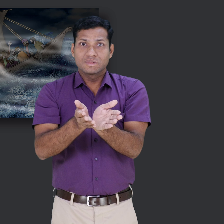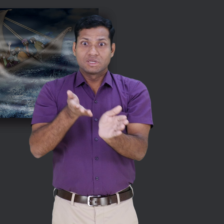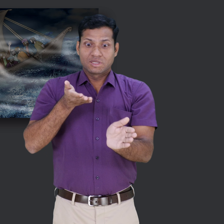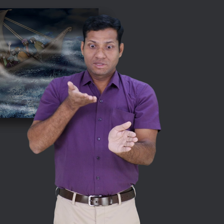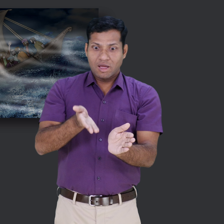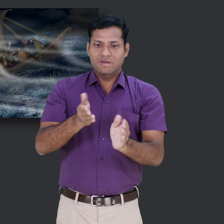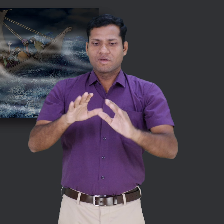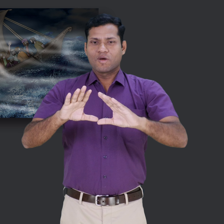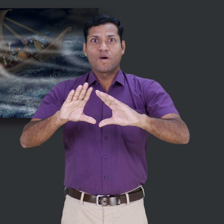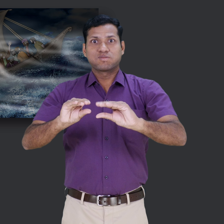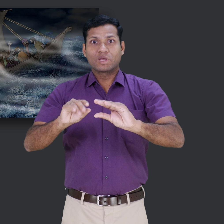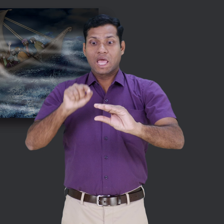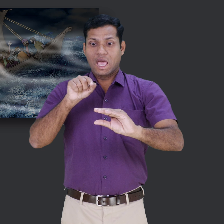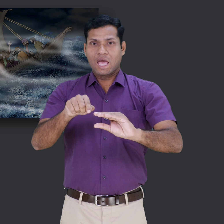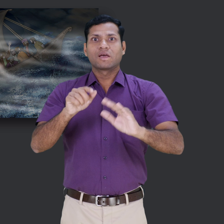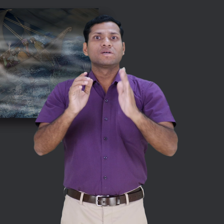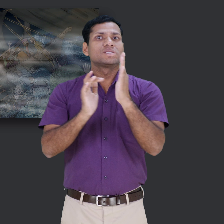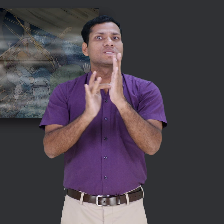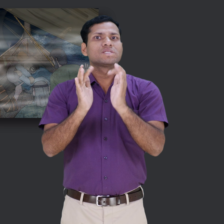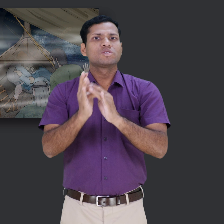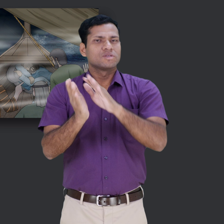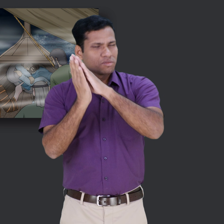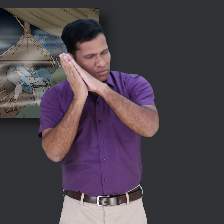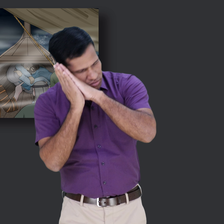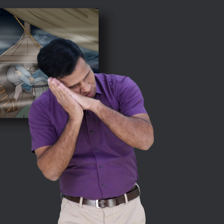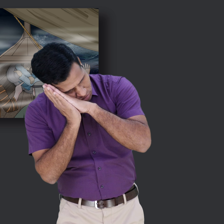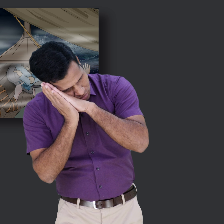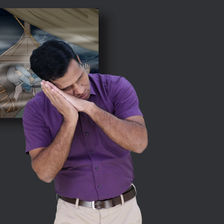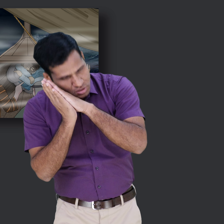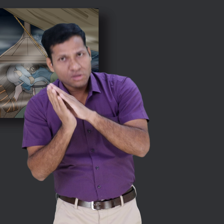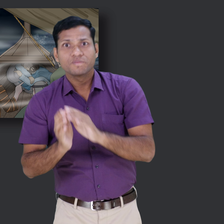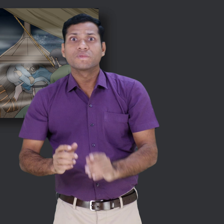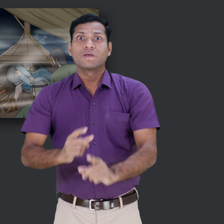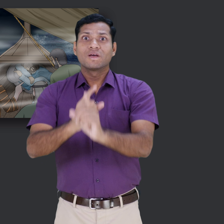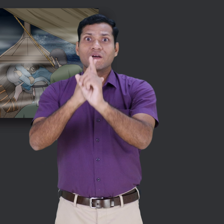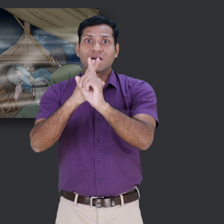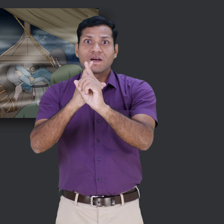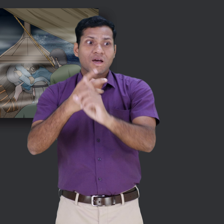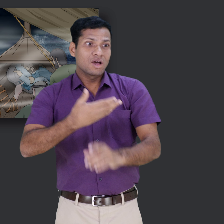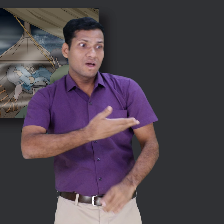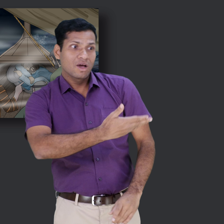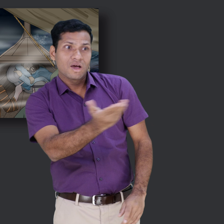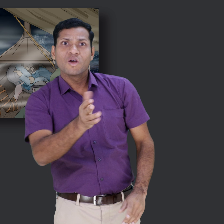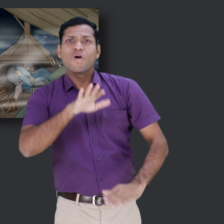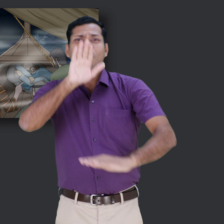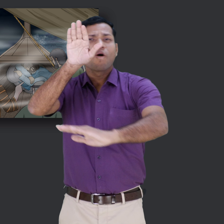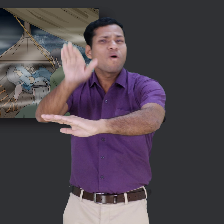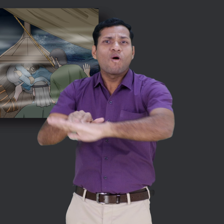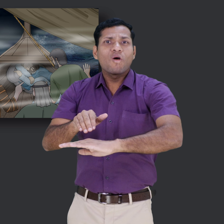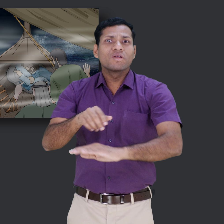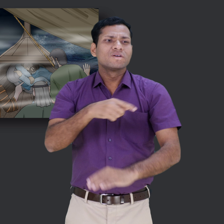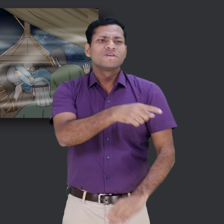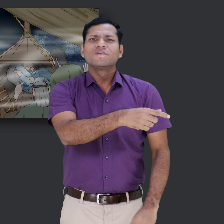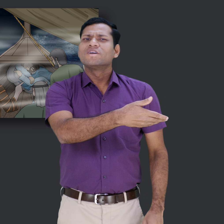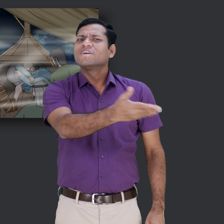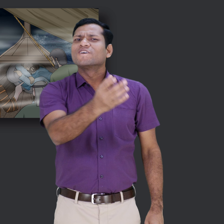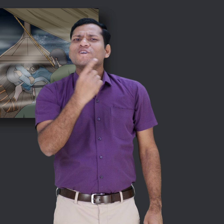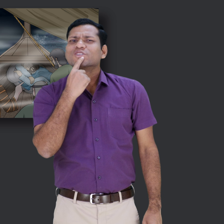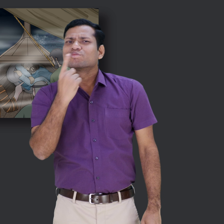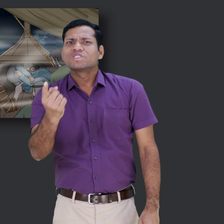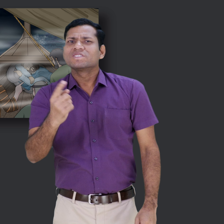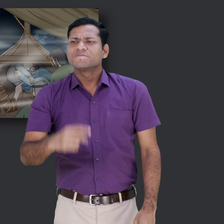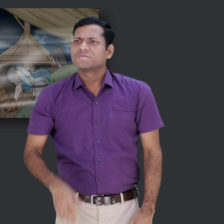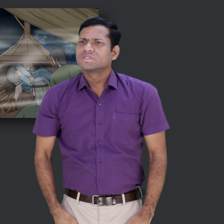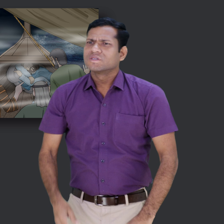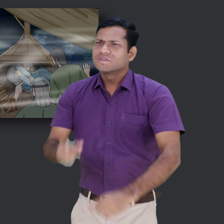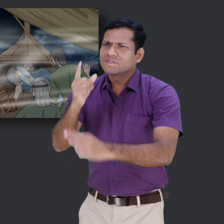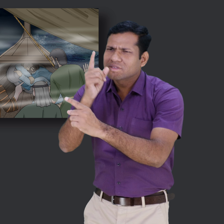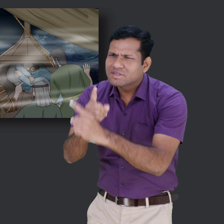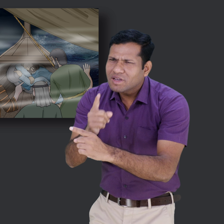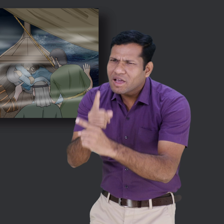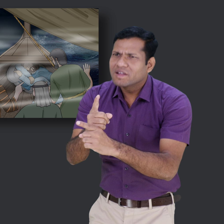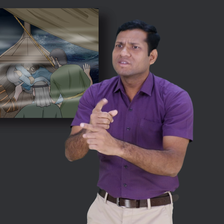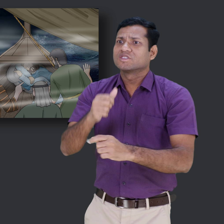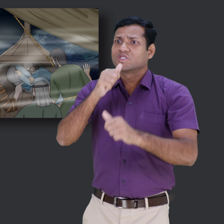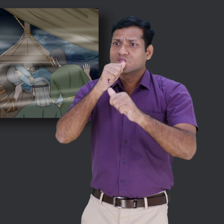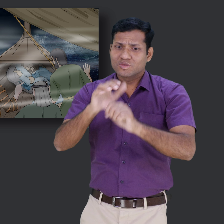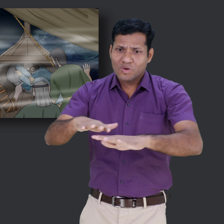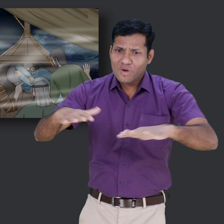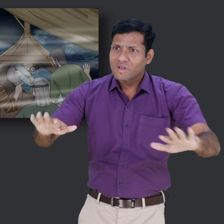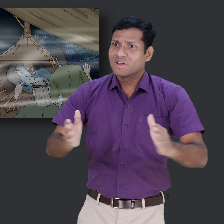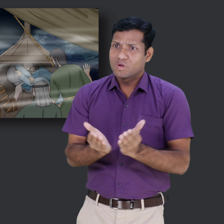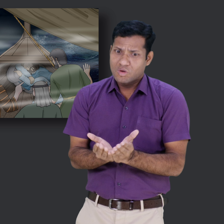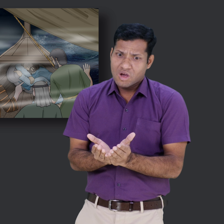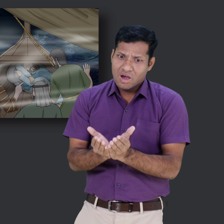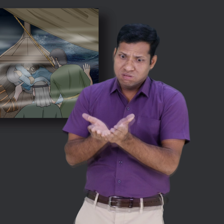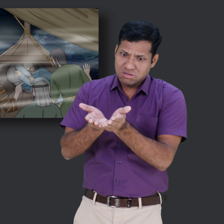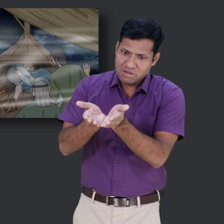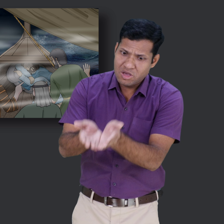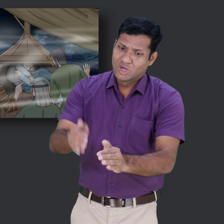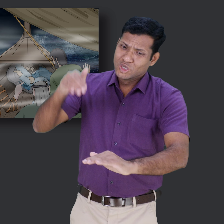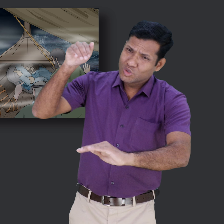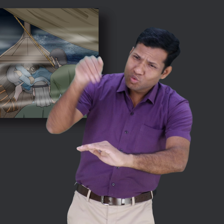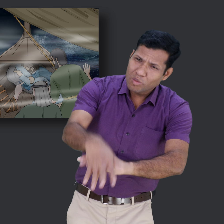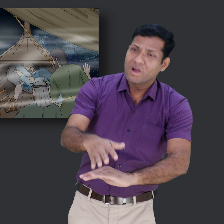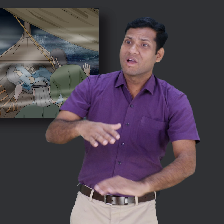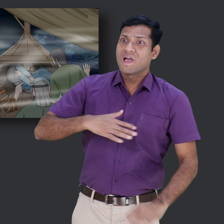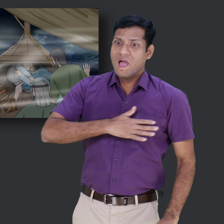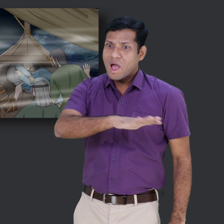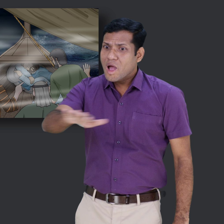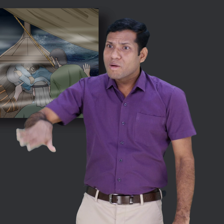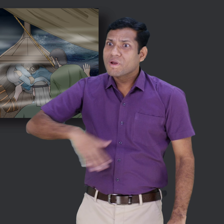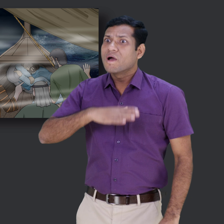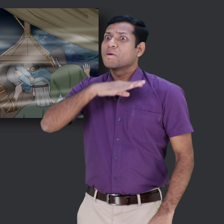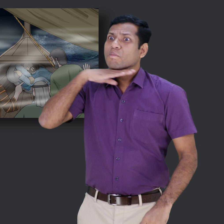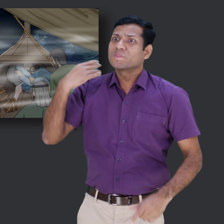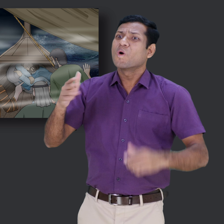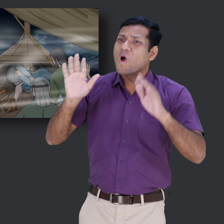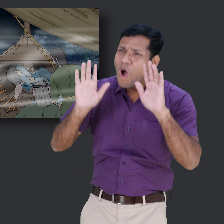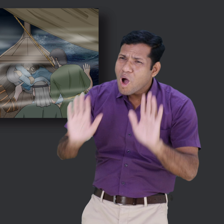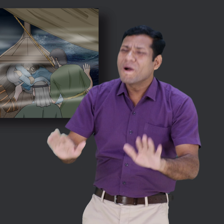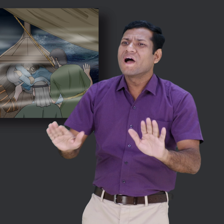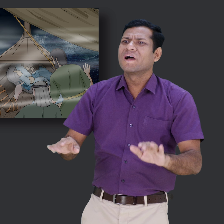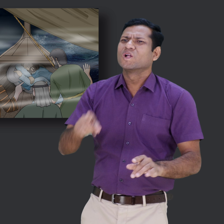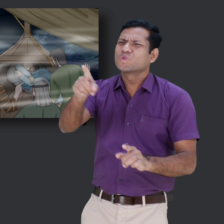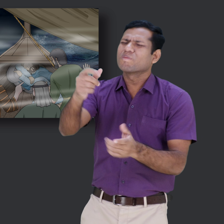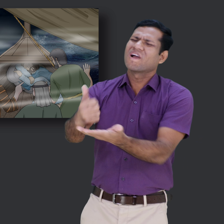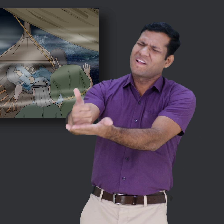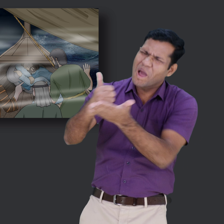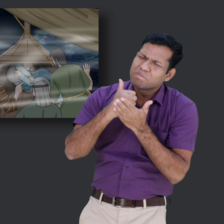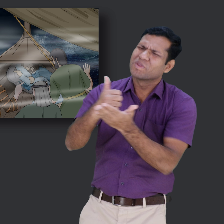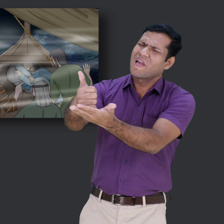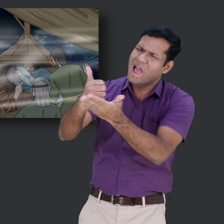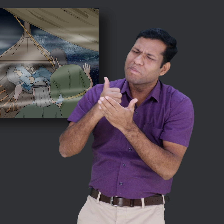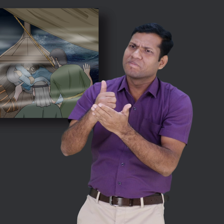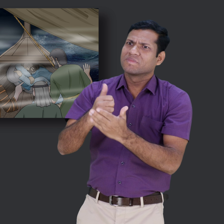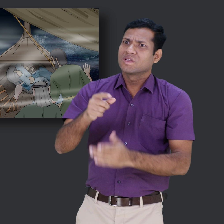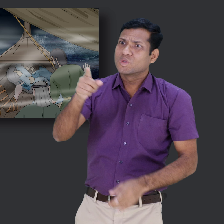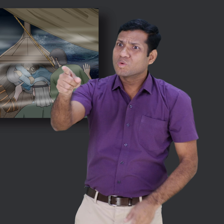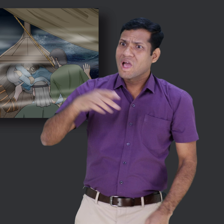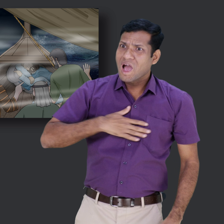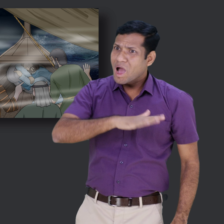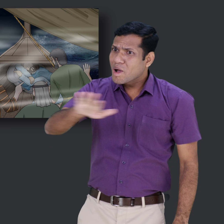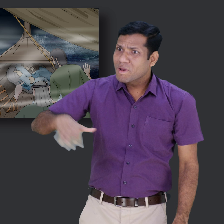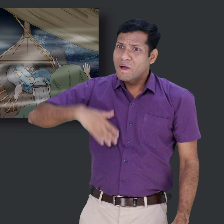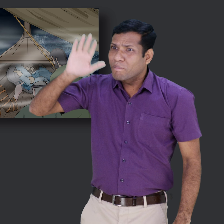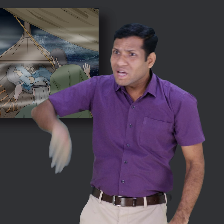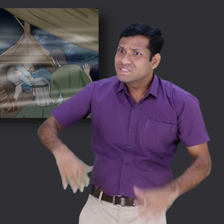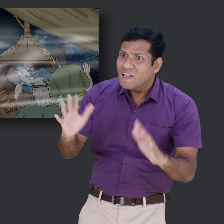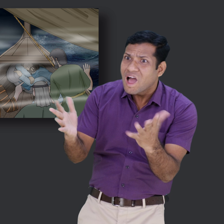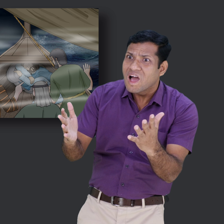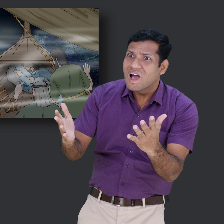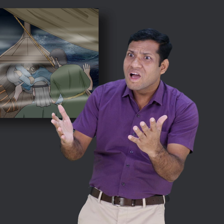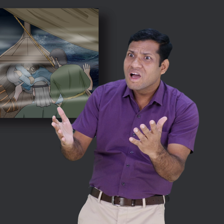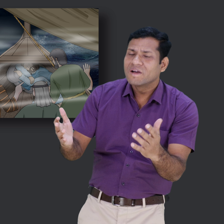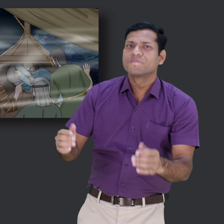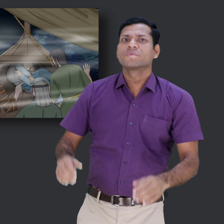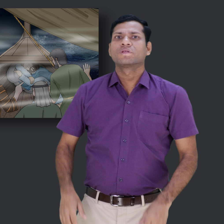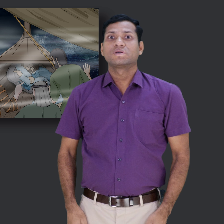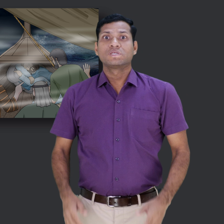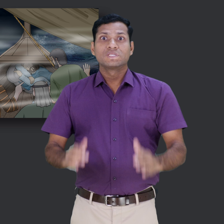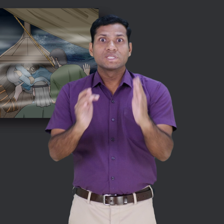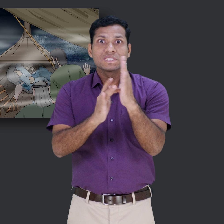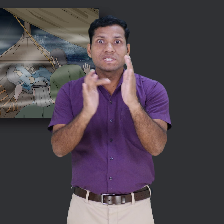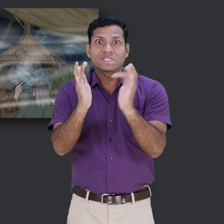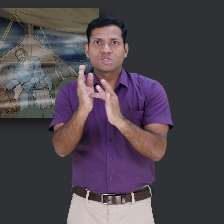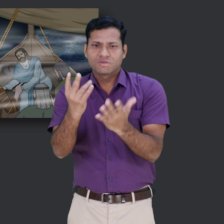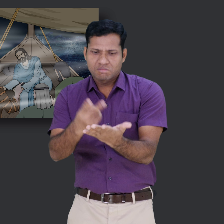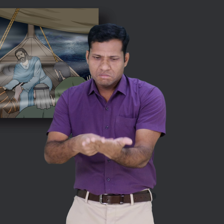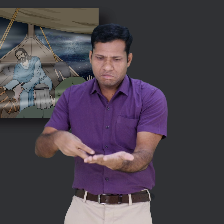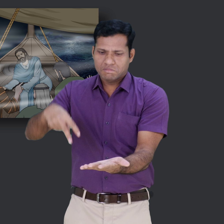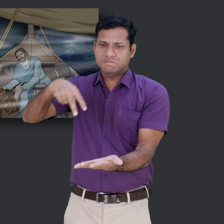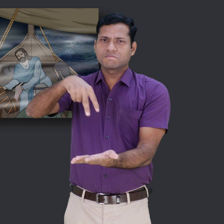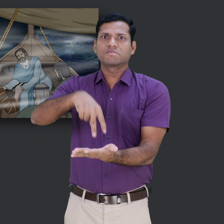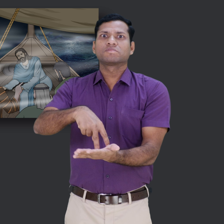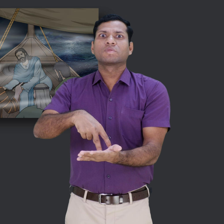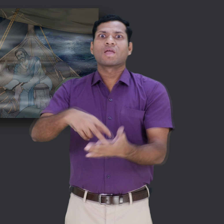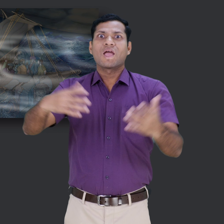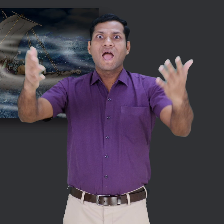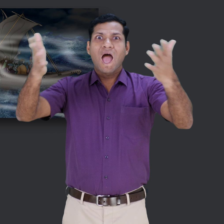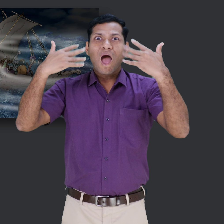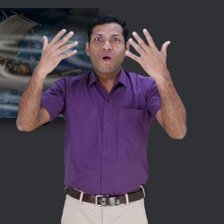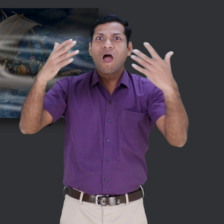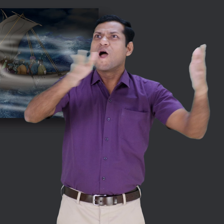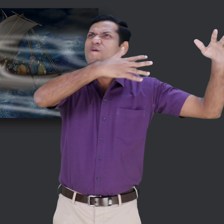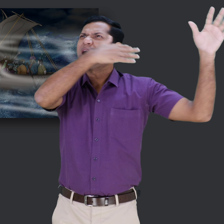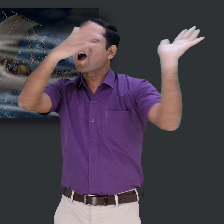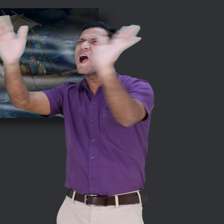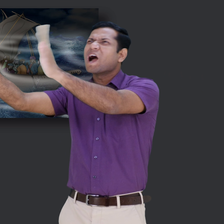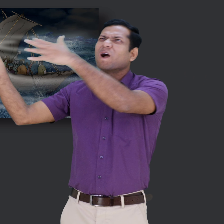But Jesus was in the stern, sleeping on the cushion. So they woke Him and said, “Teacher, don’t You care that we are perishing?”